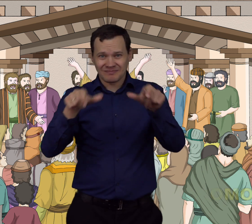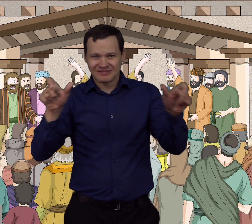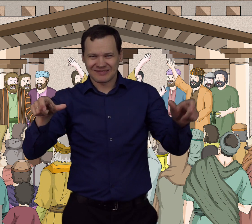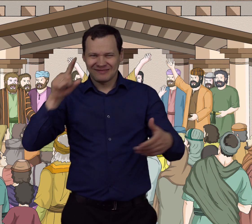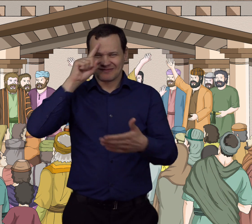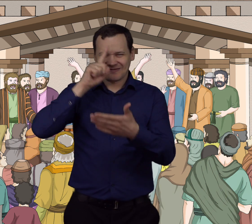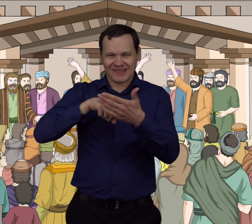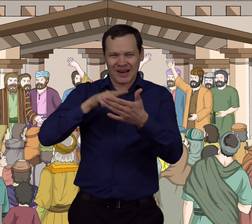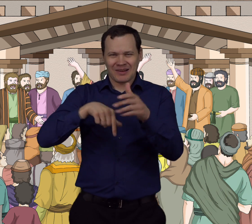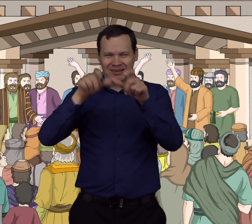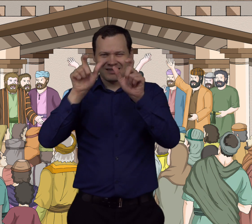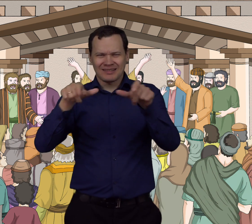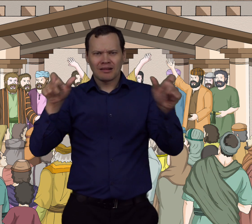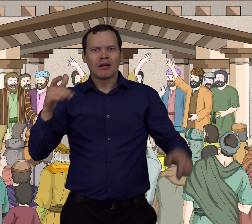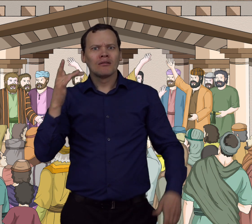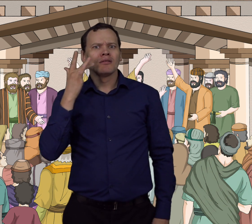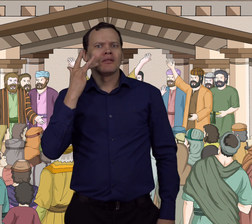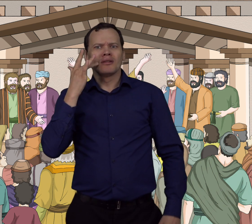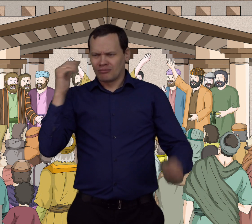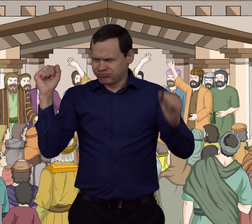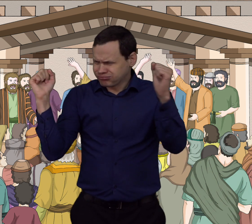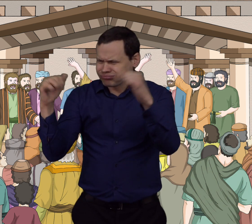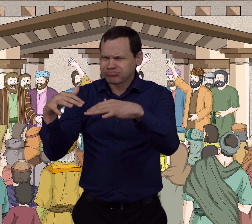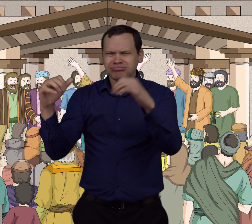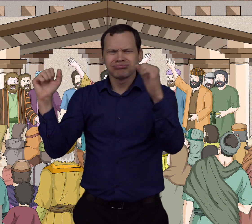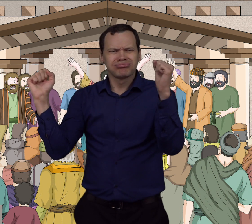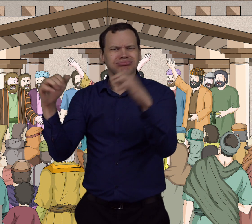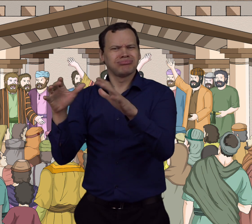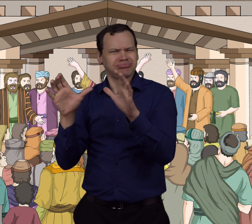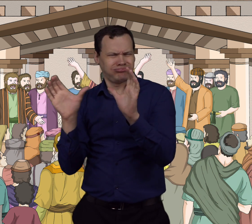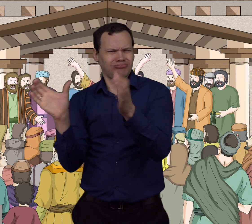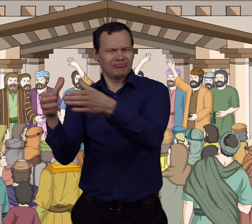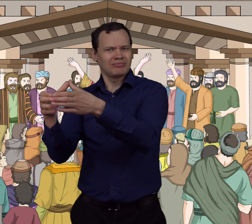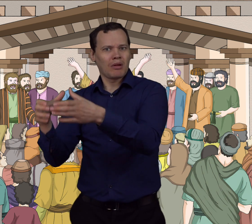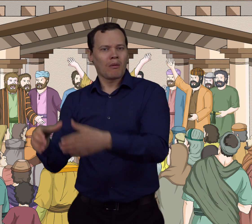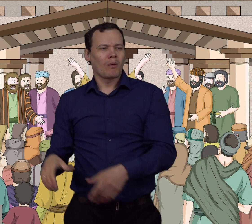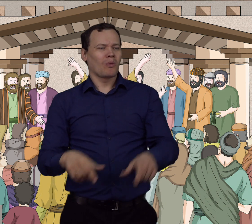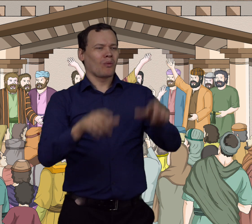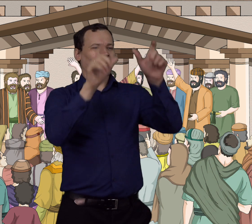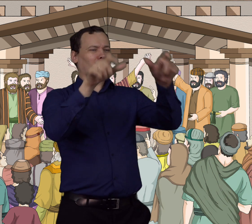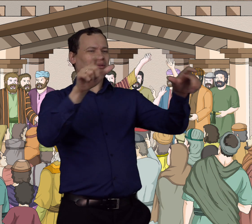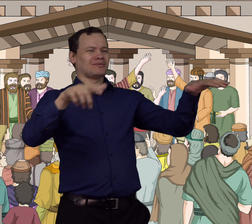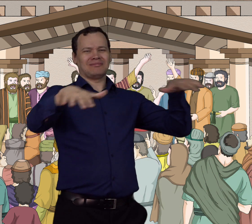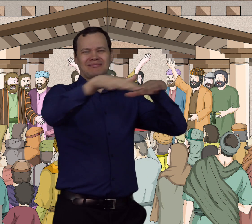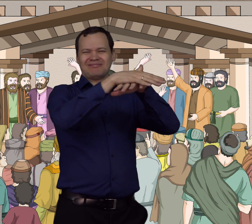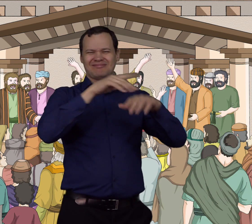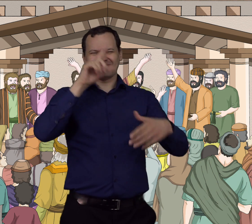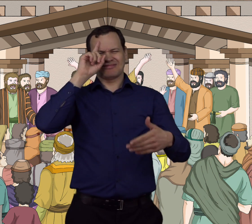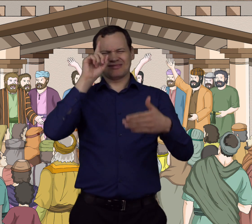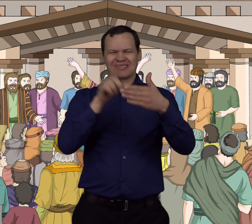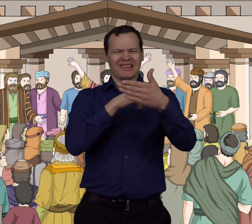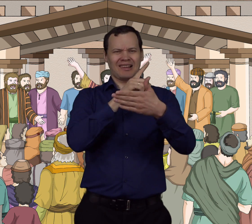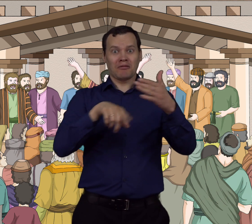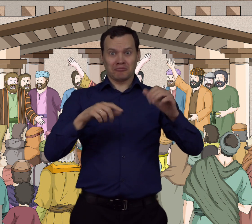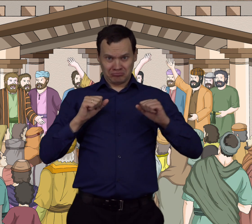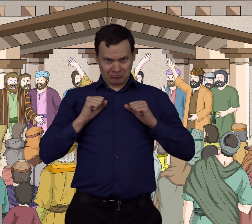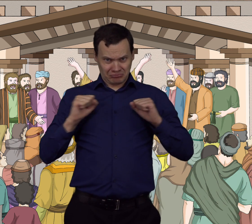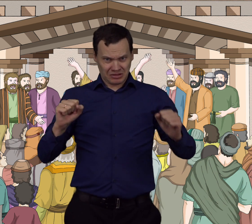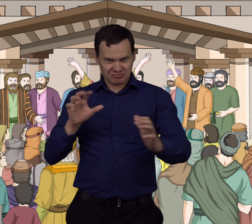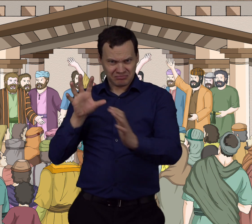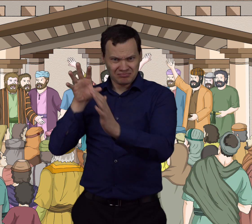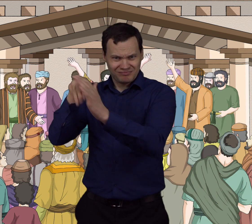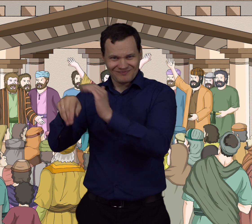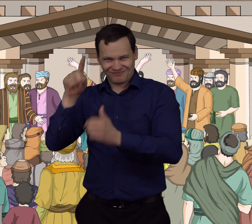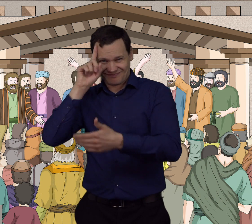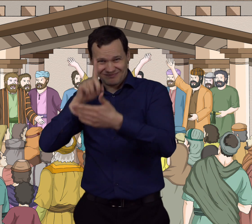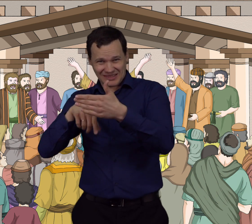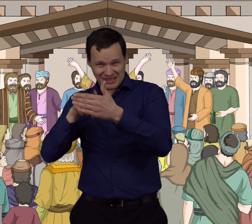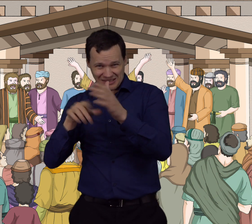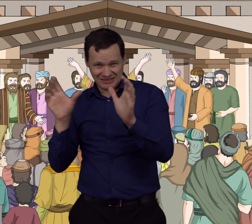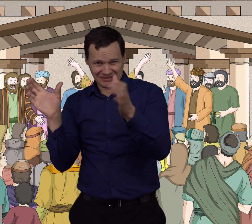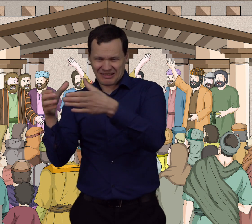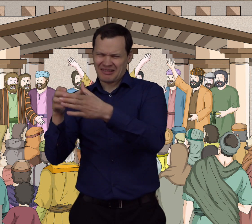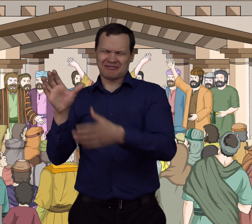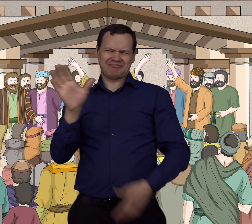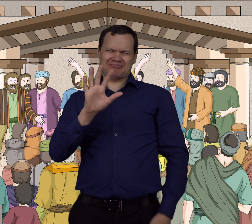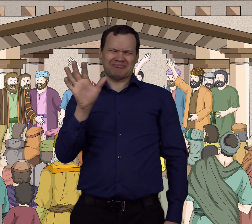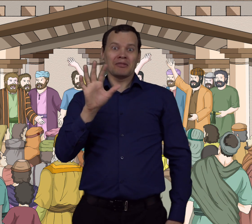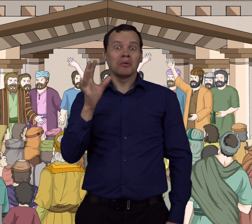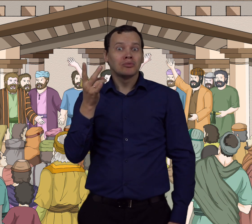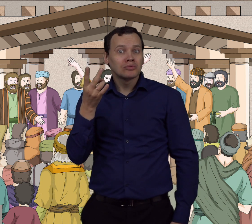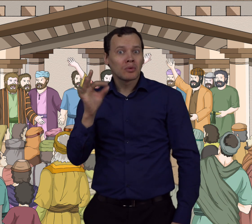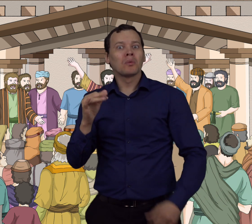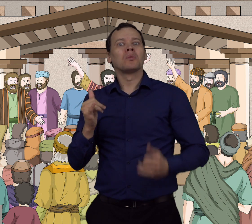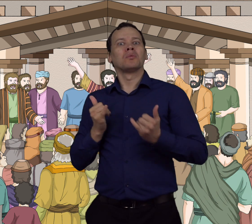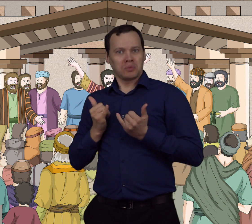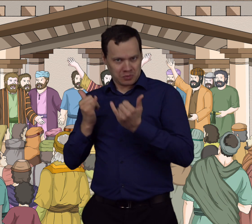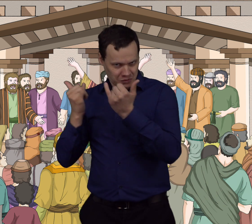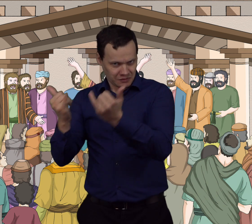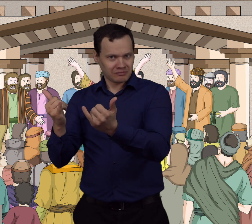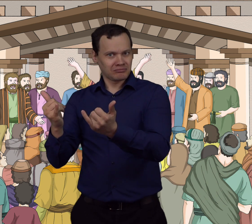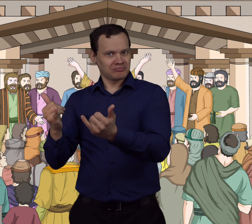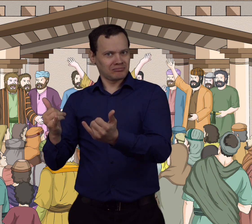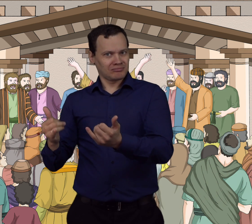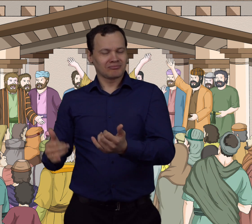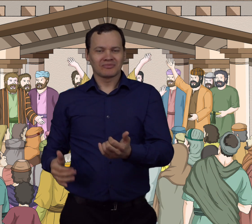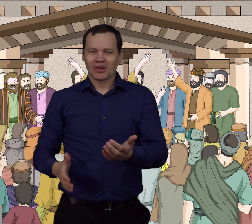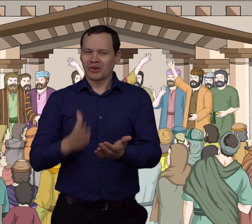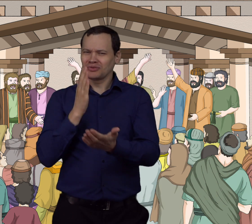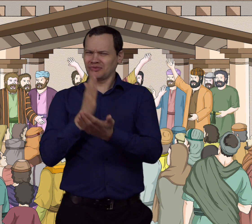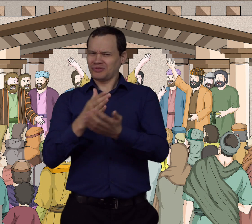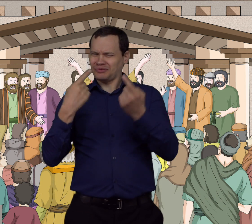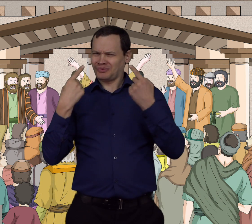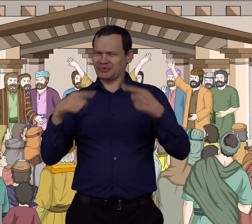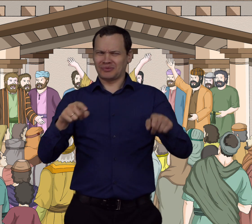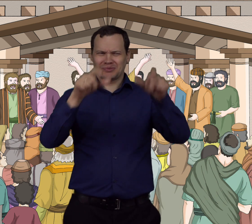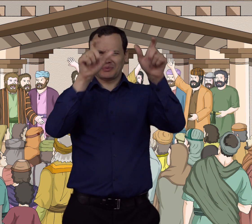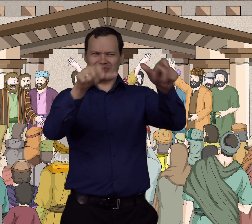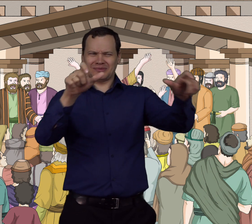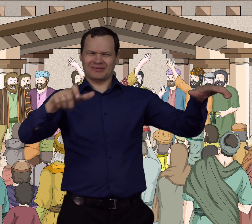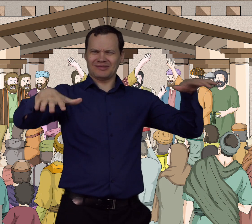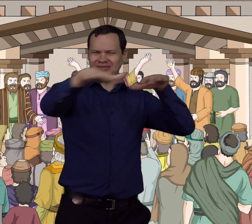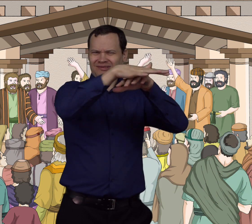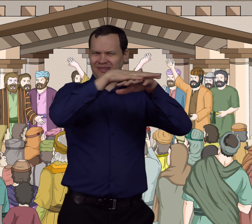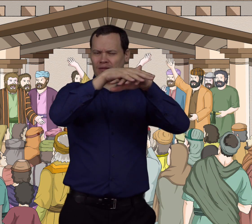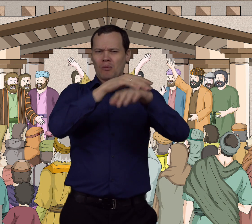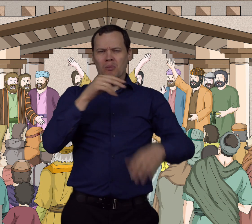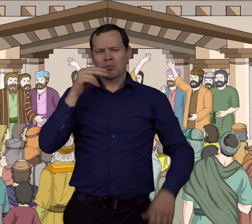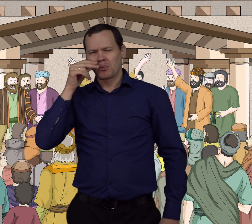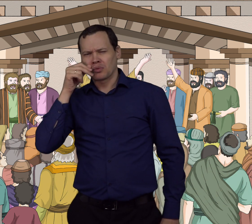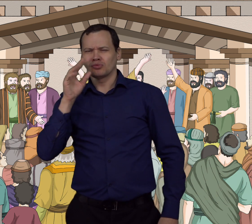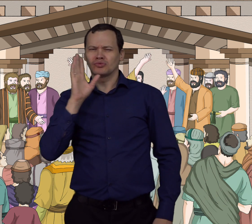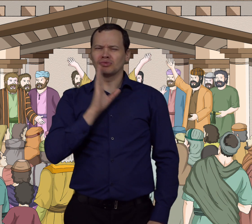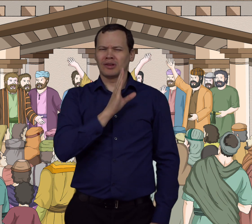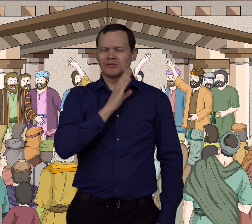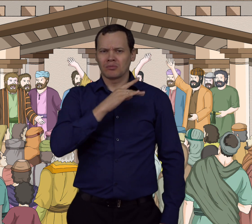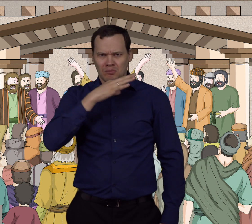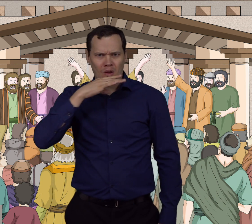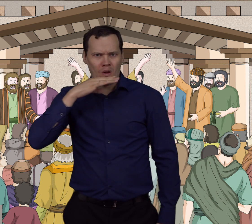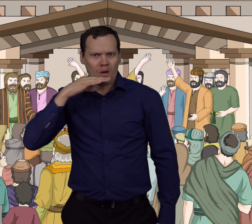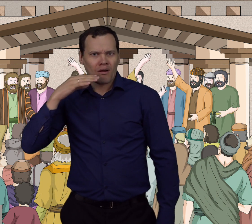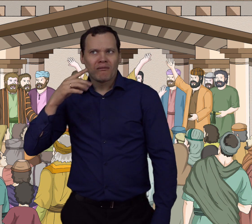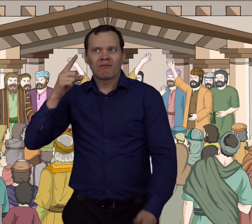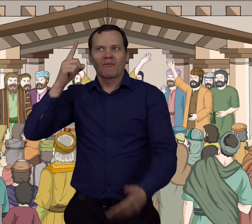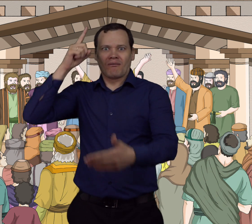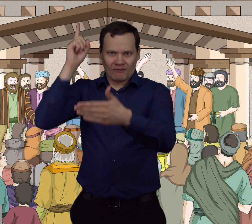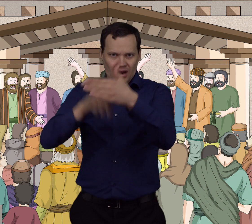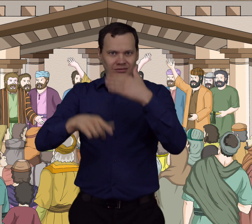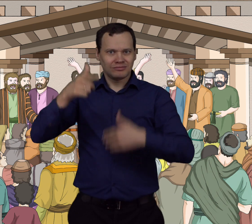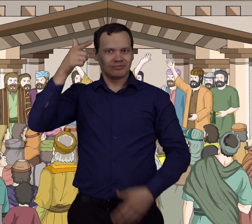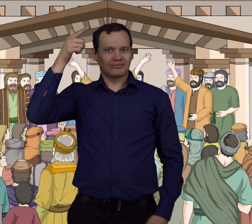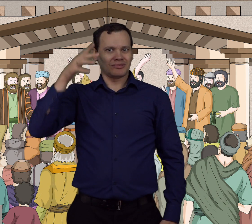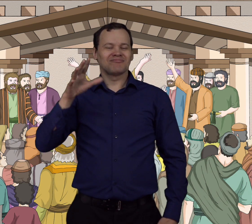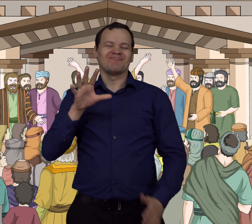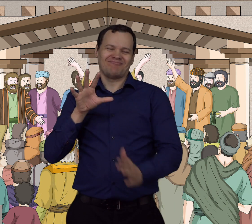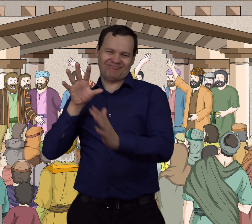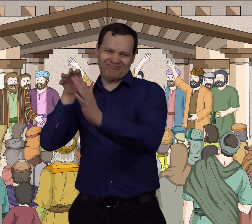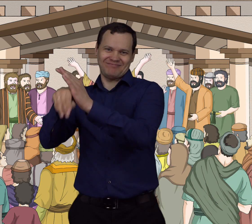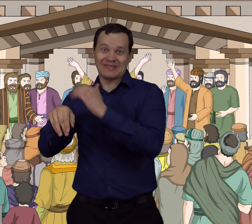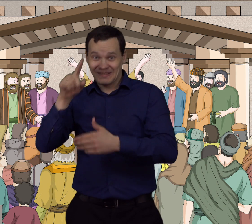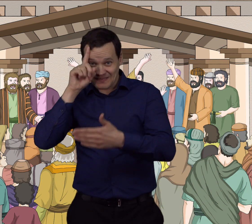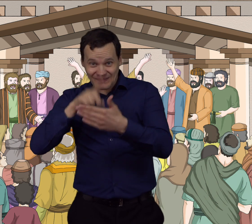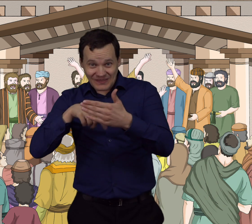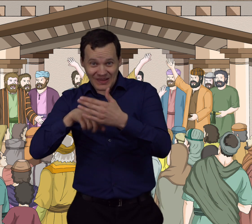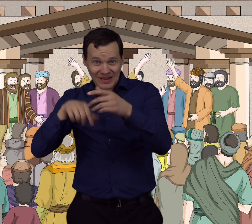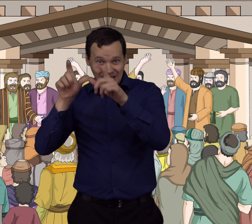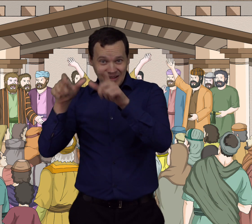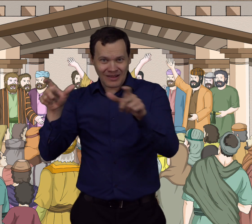Although the people regarded them highly, no one else dared to join them.